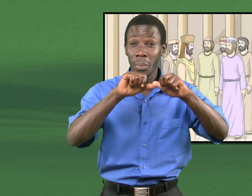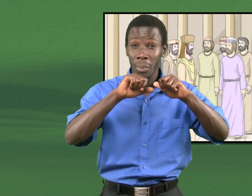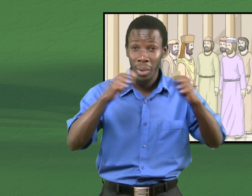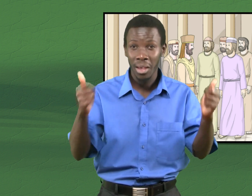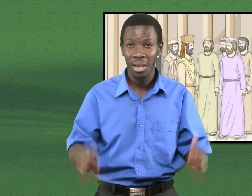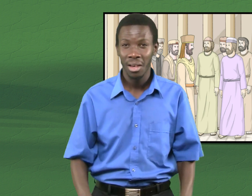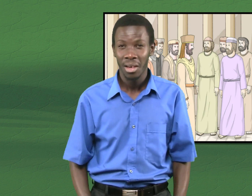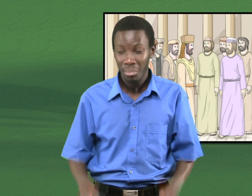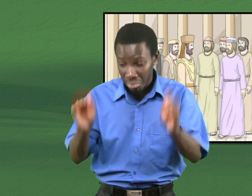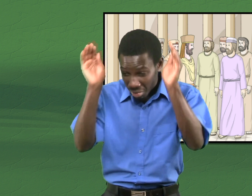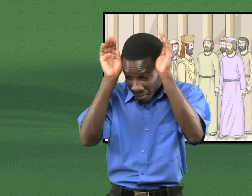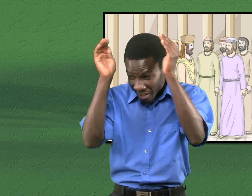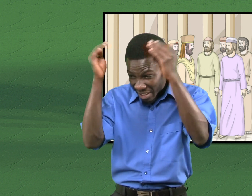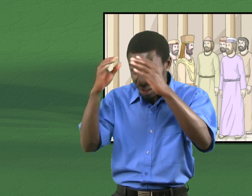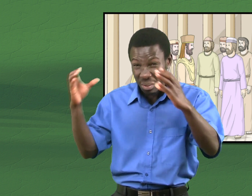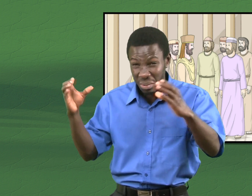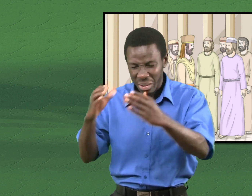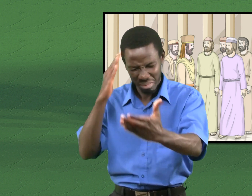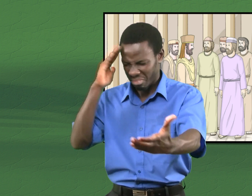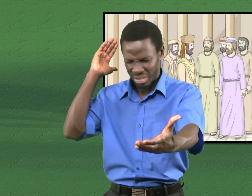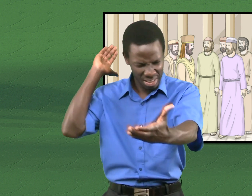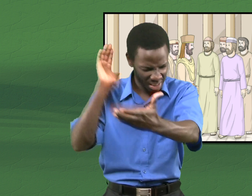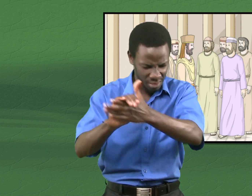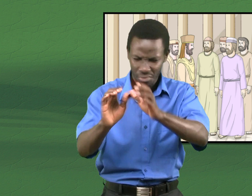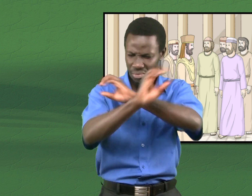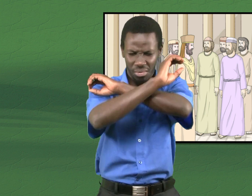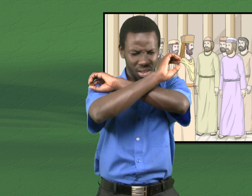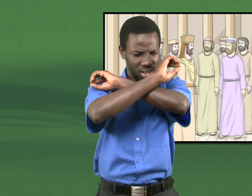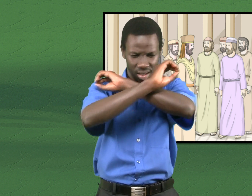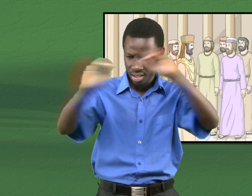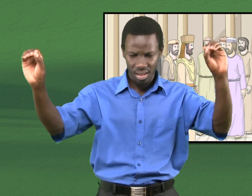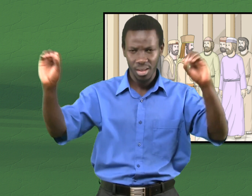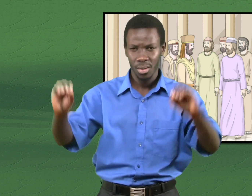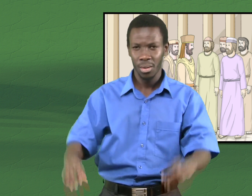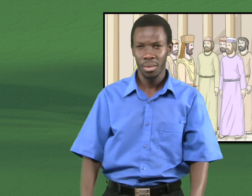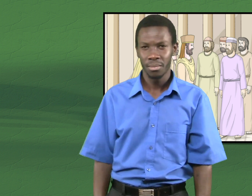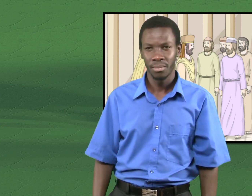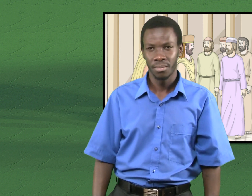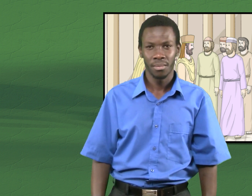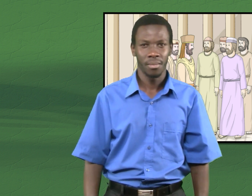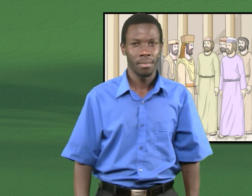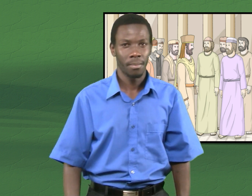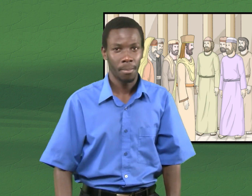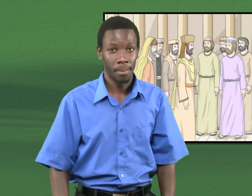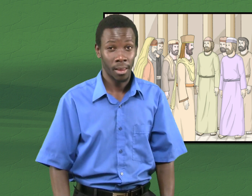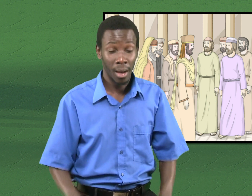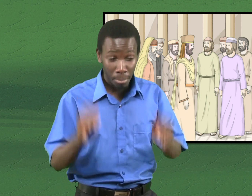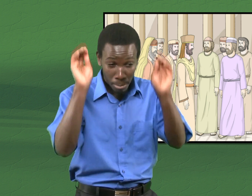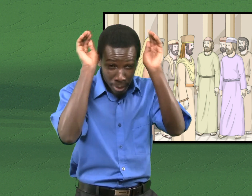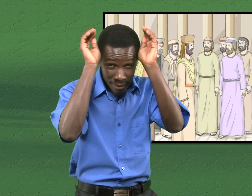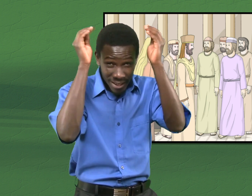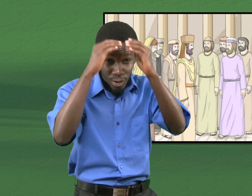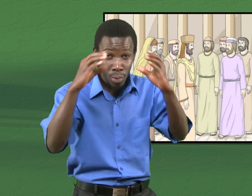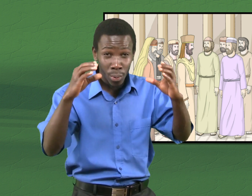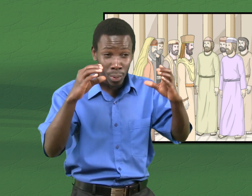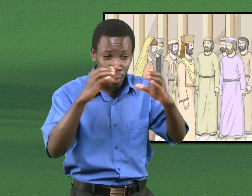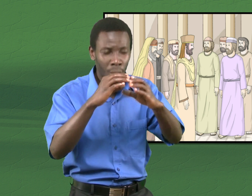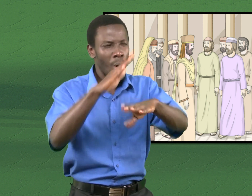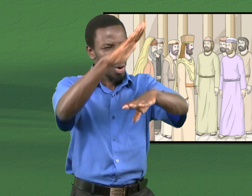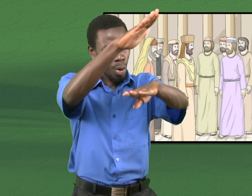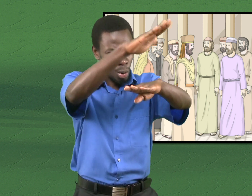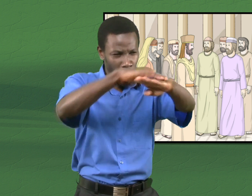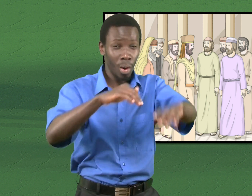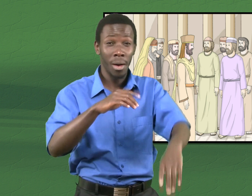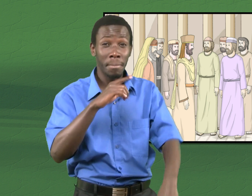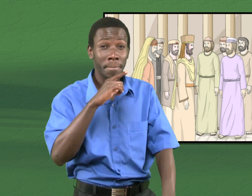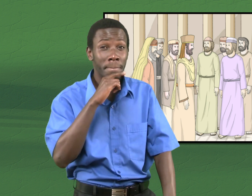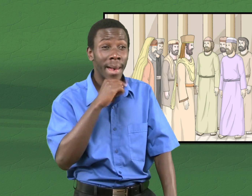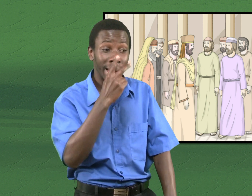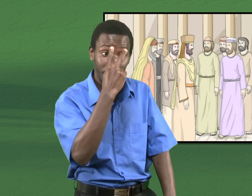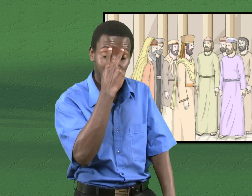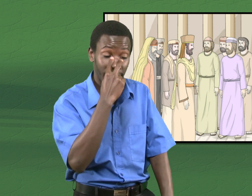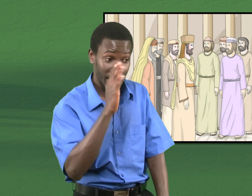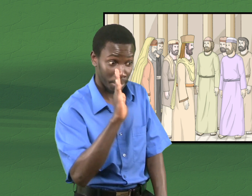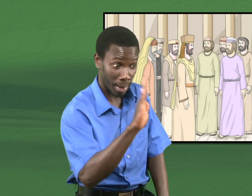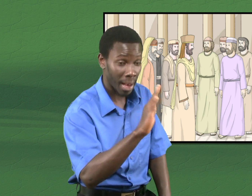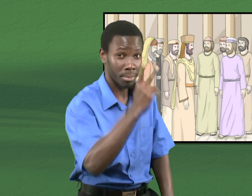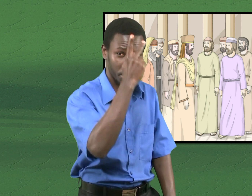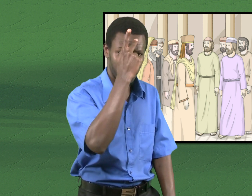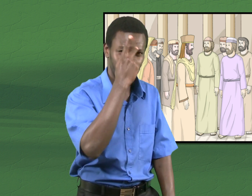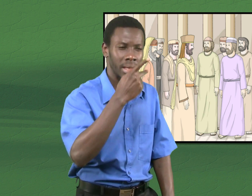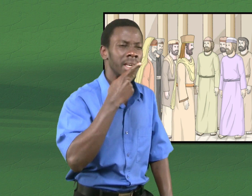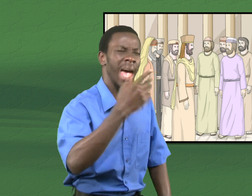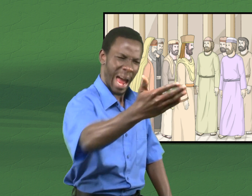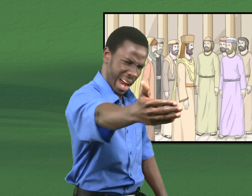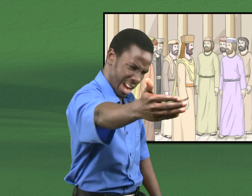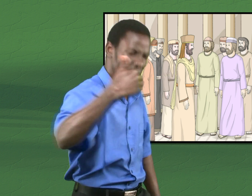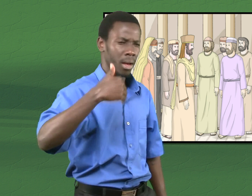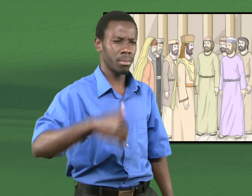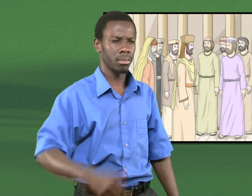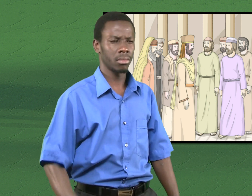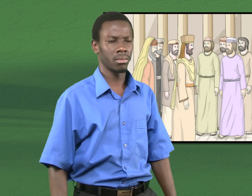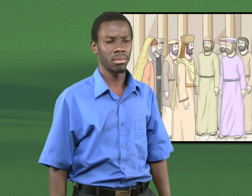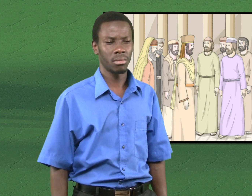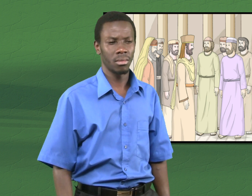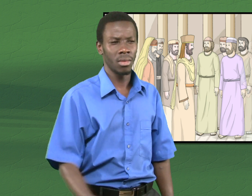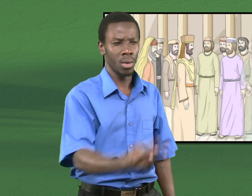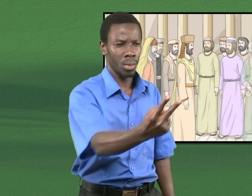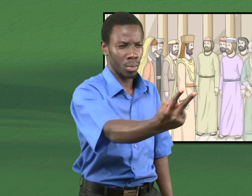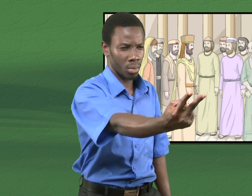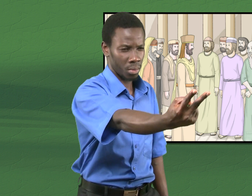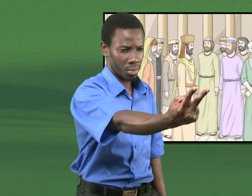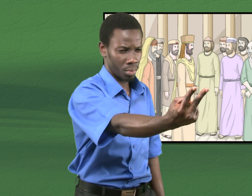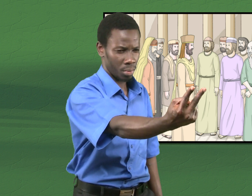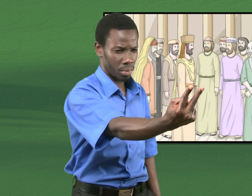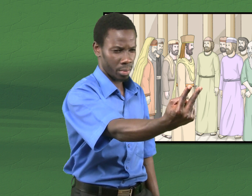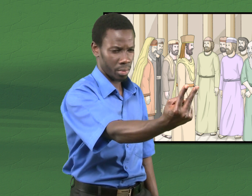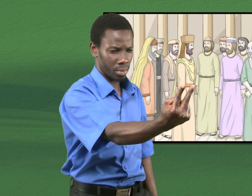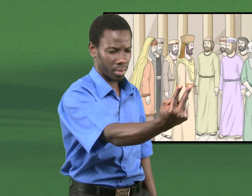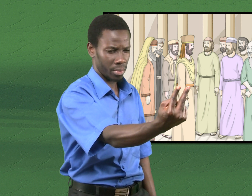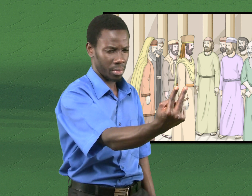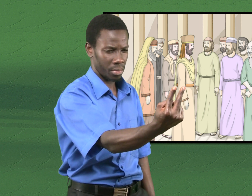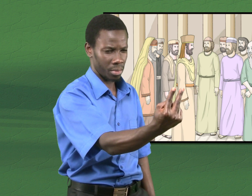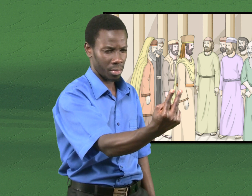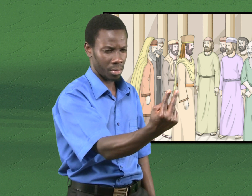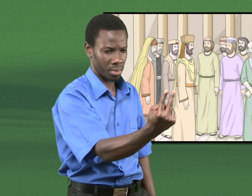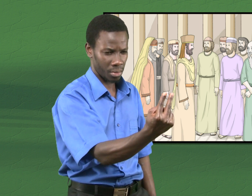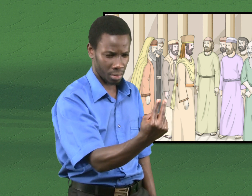“He is a prophet,” the man replied.